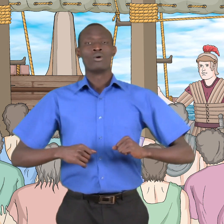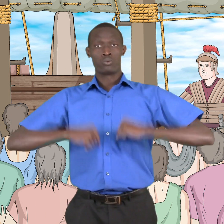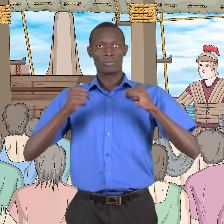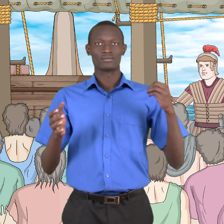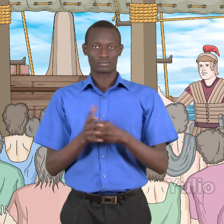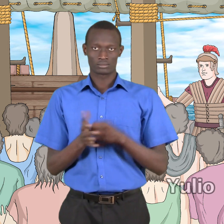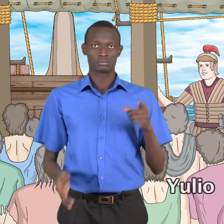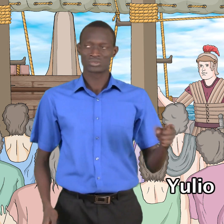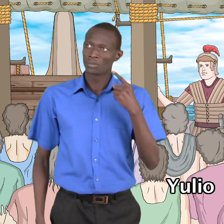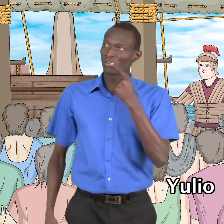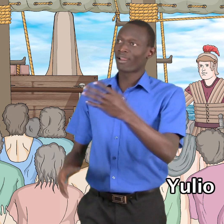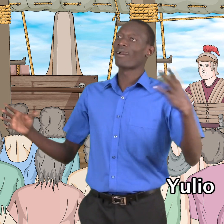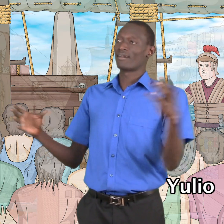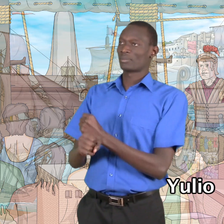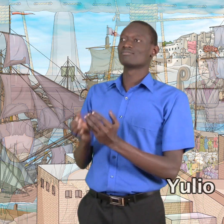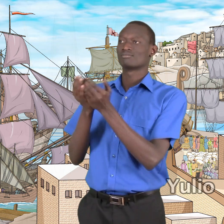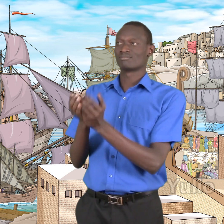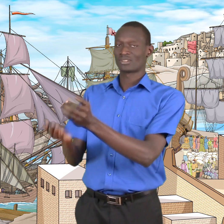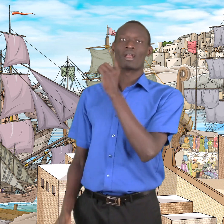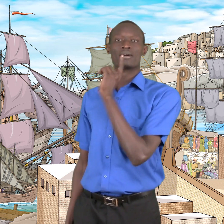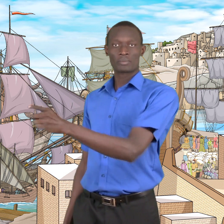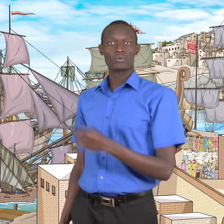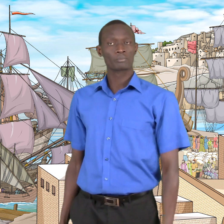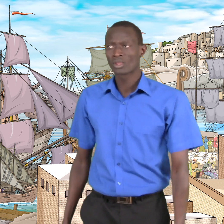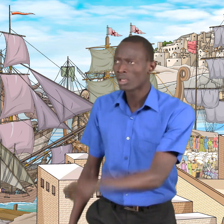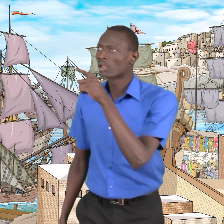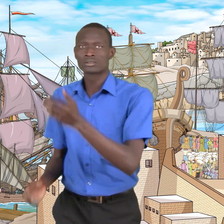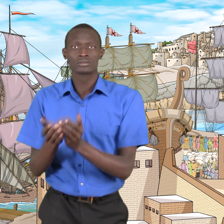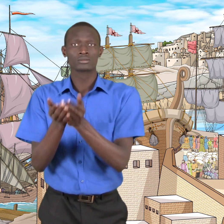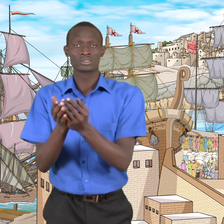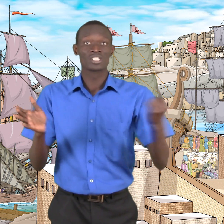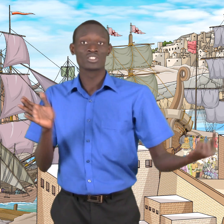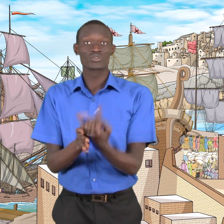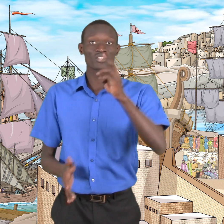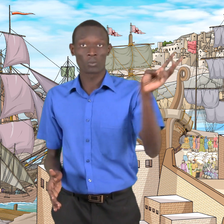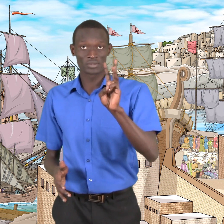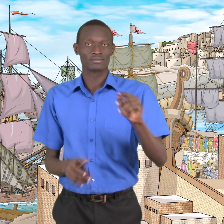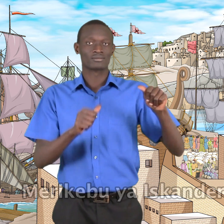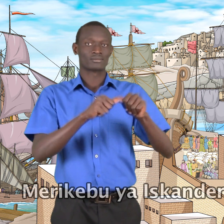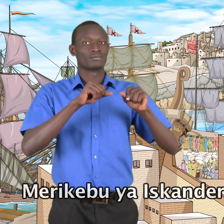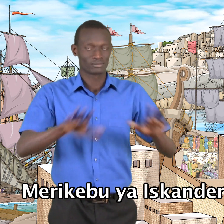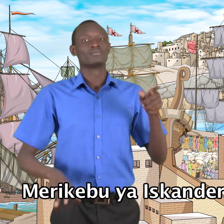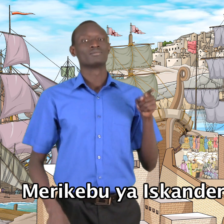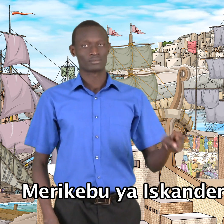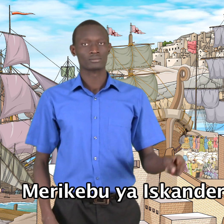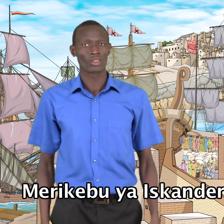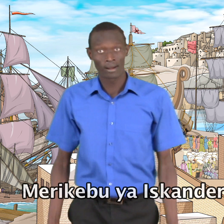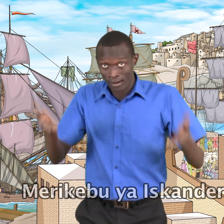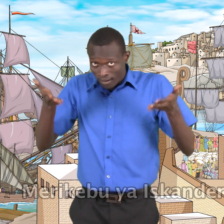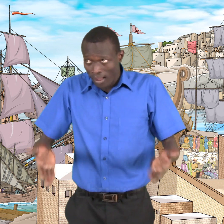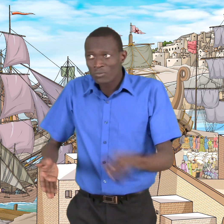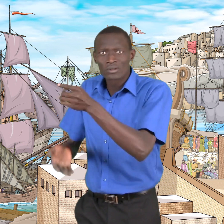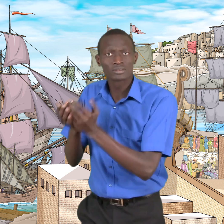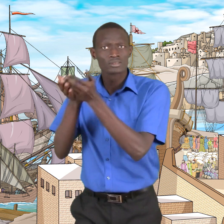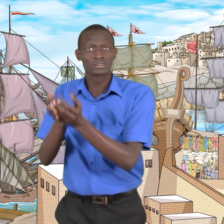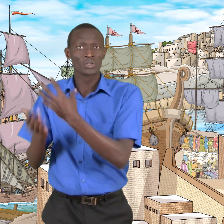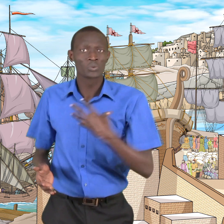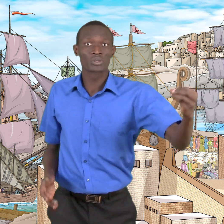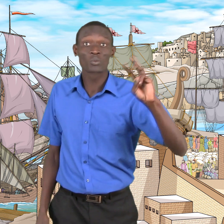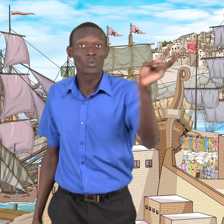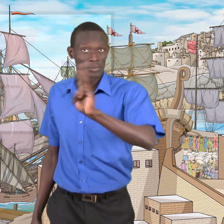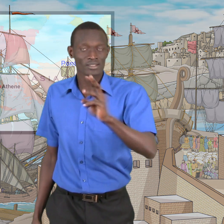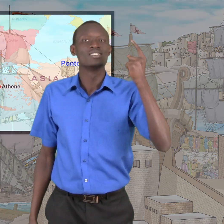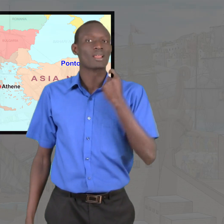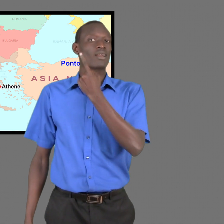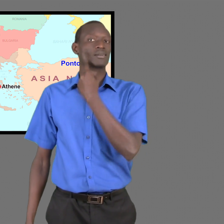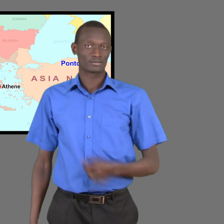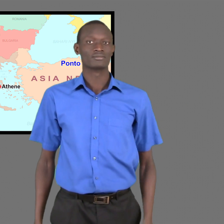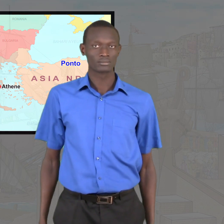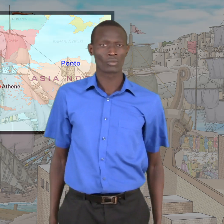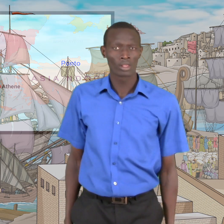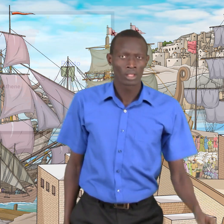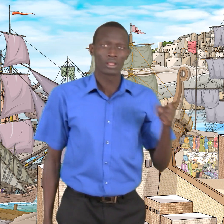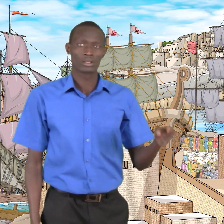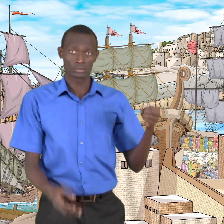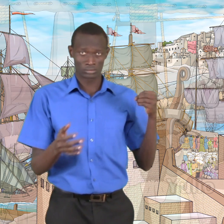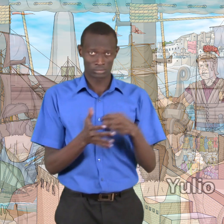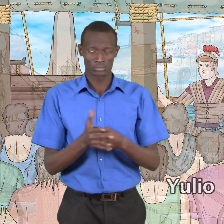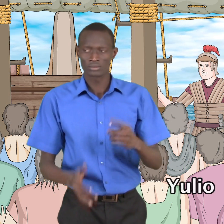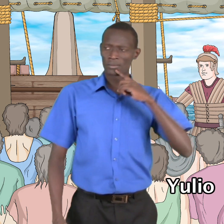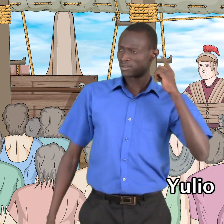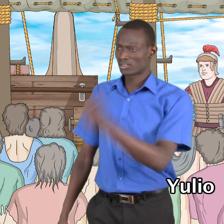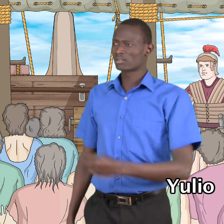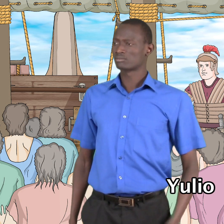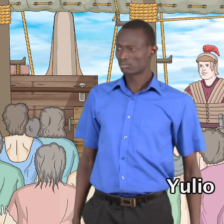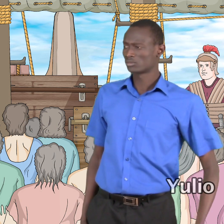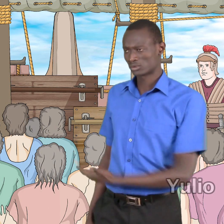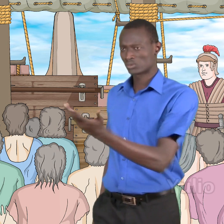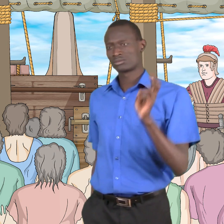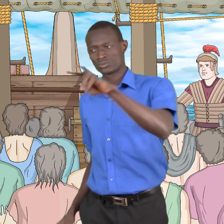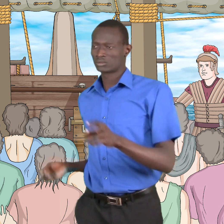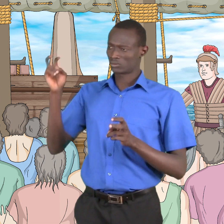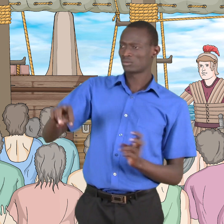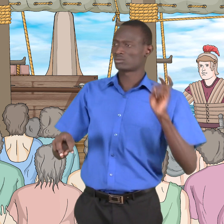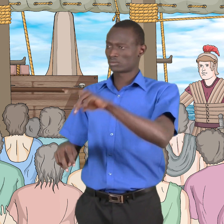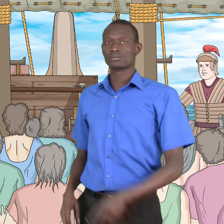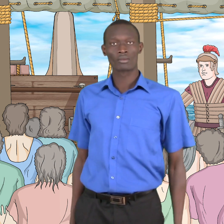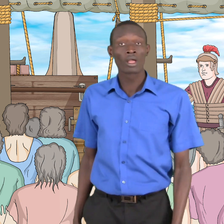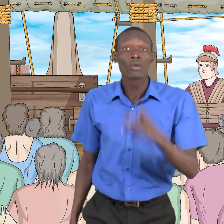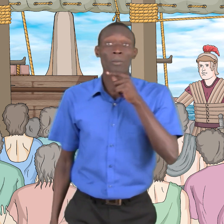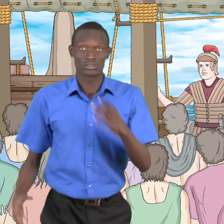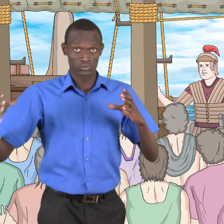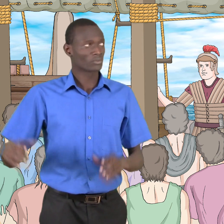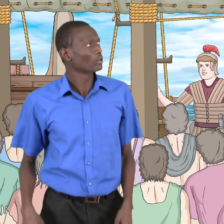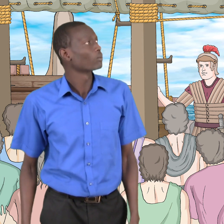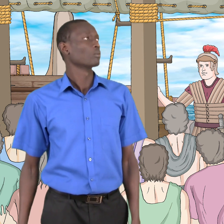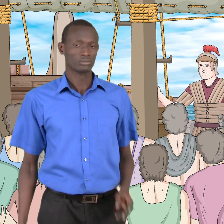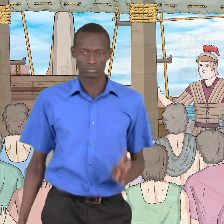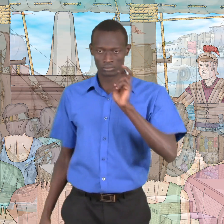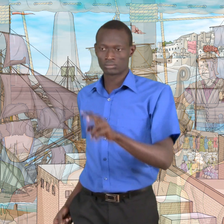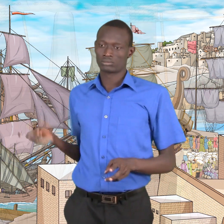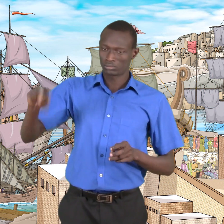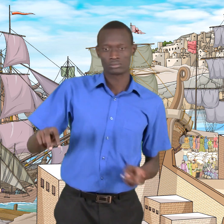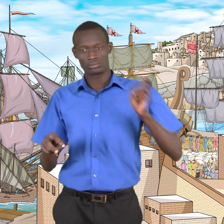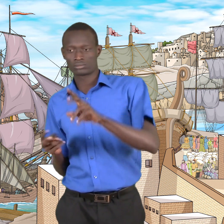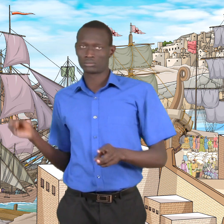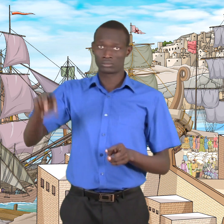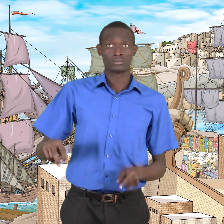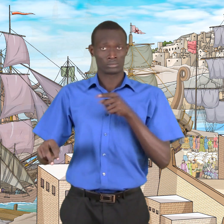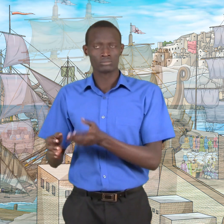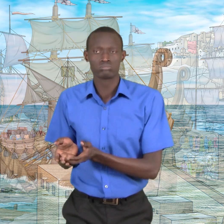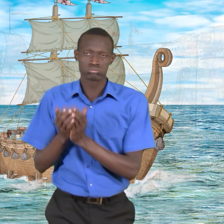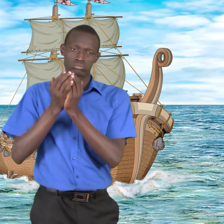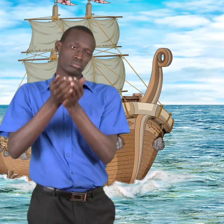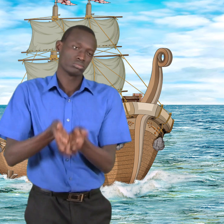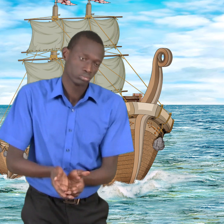There the centurion found an Alexandrian ship sailing for Italy and put us on board.